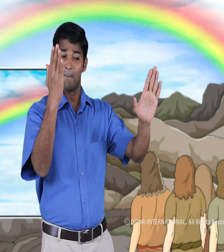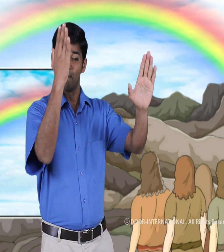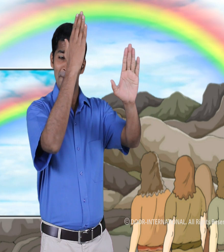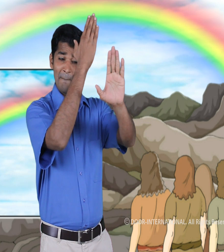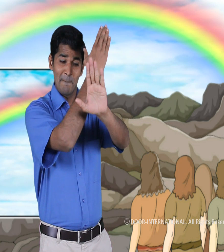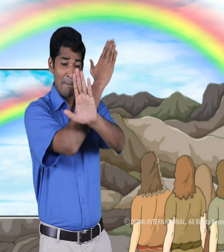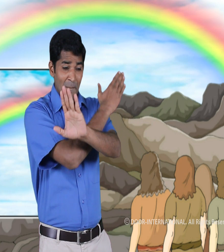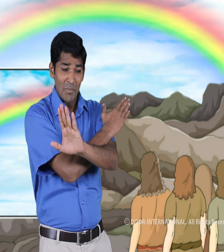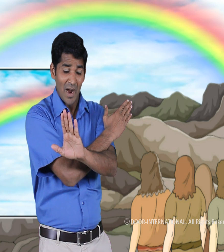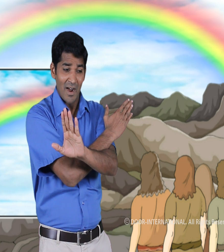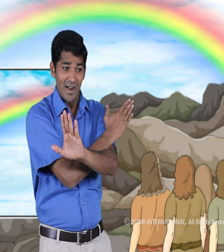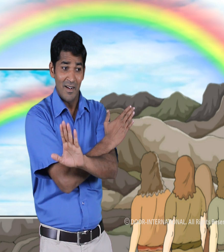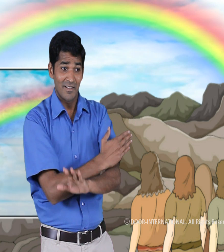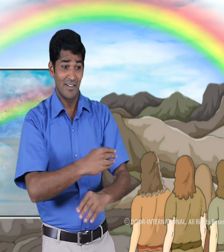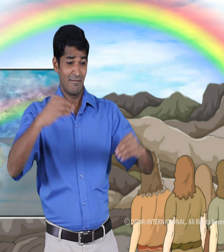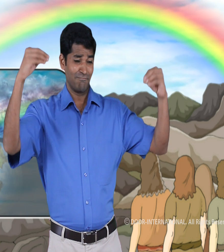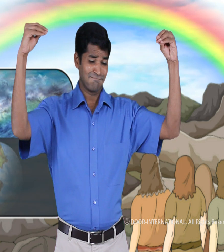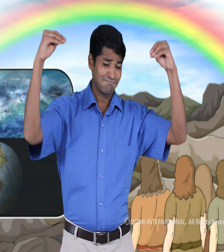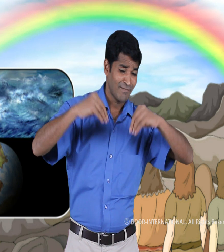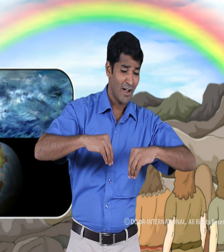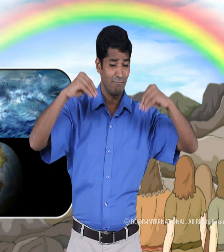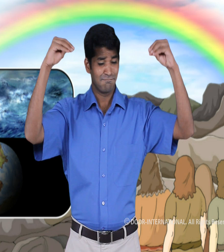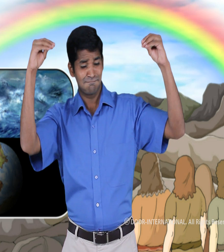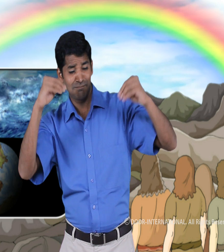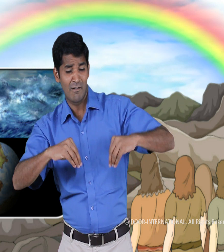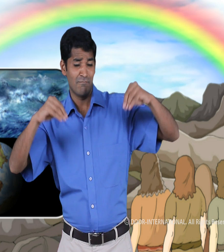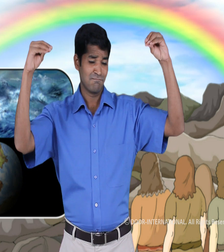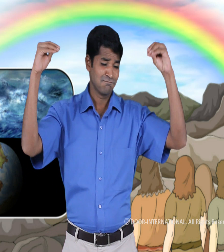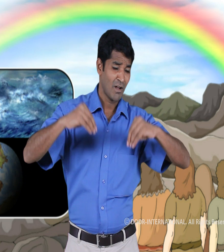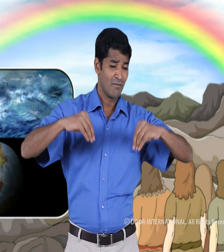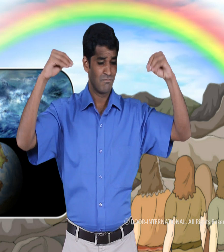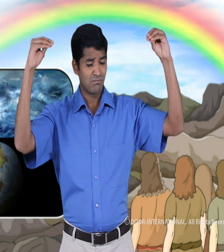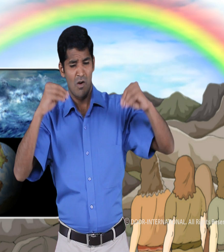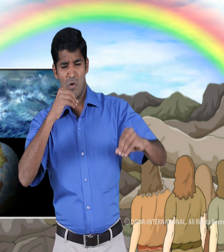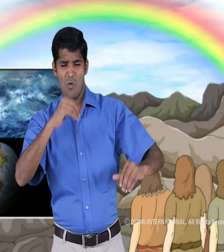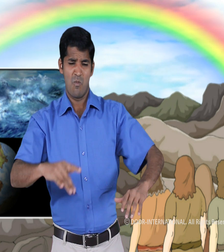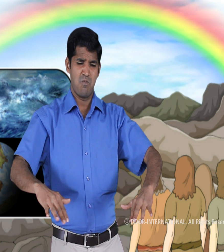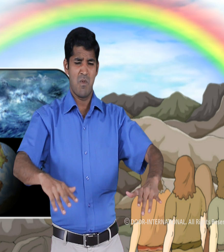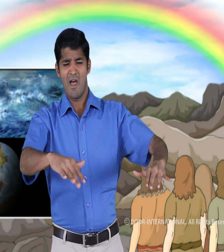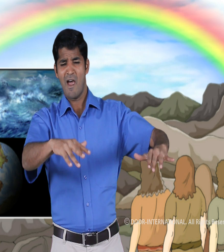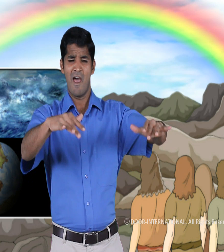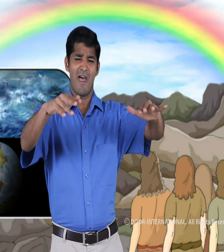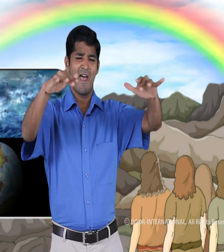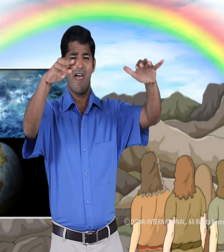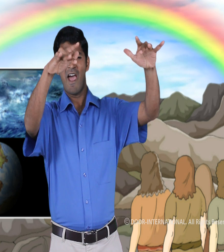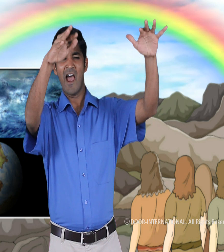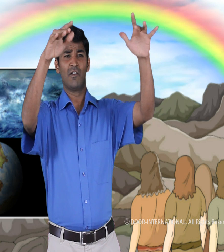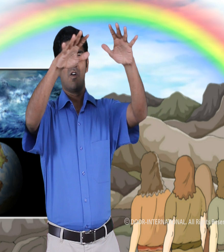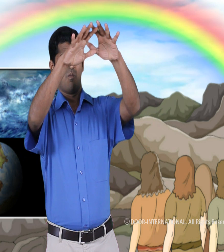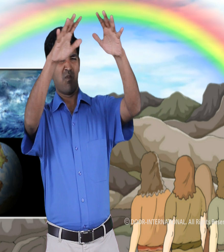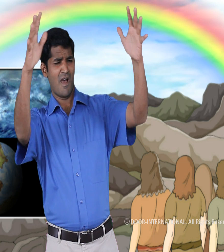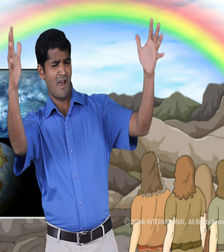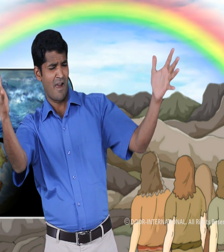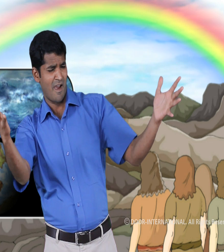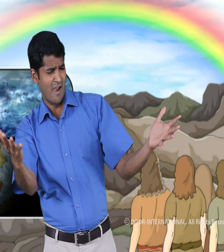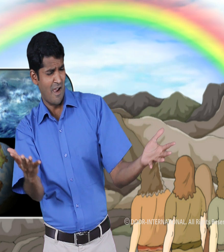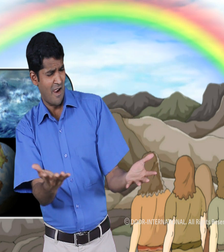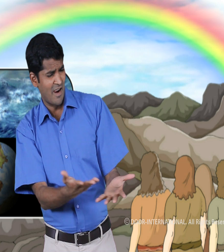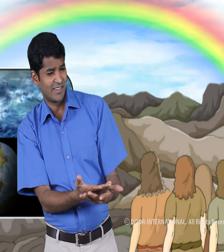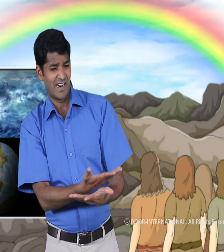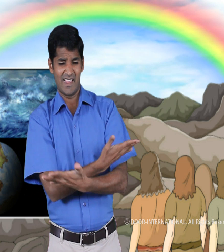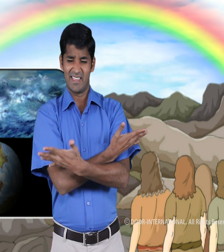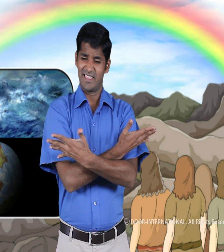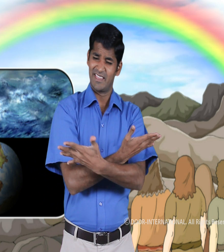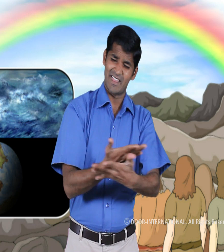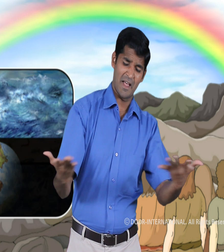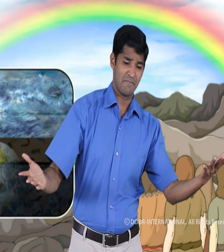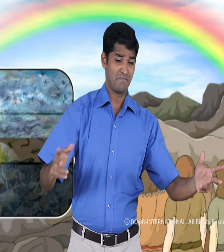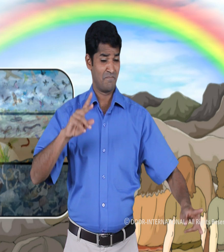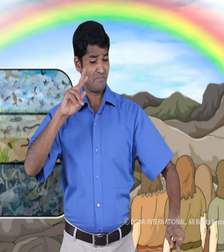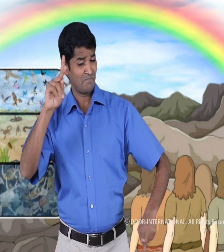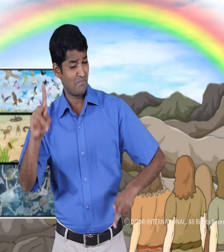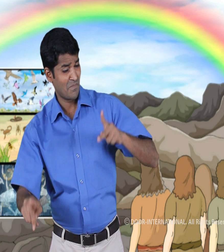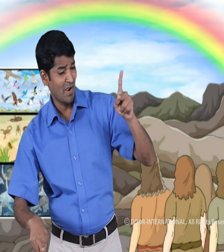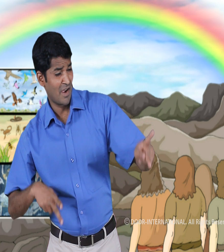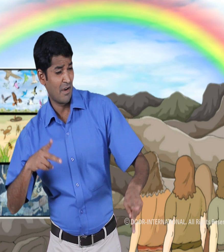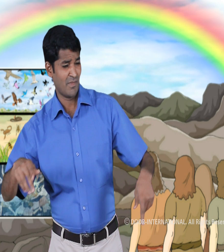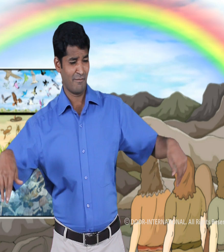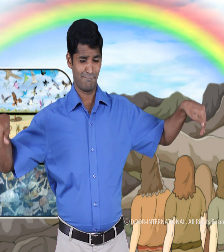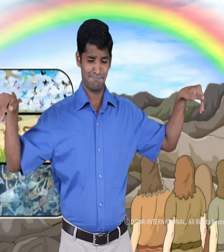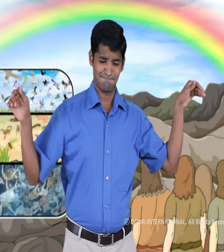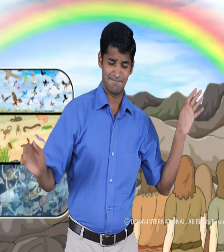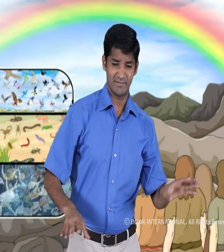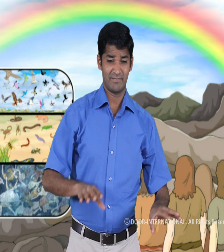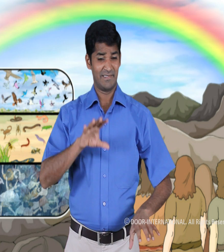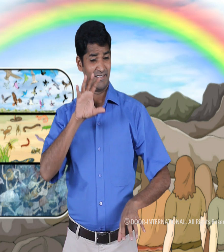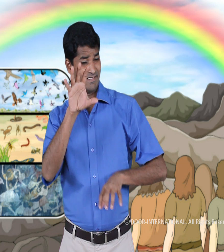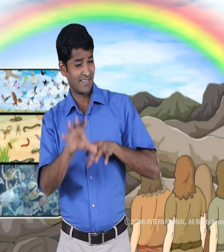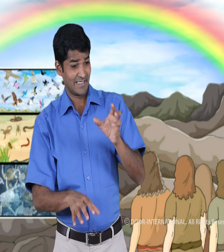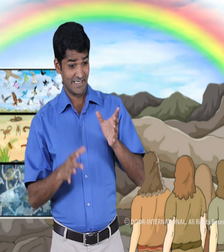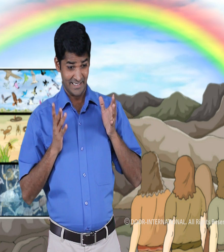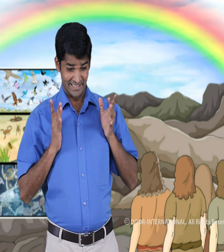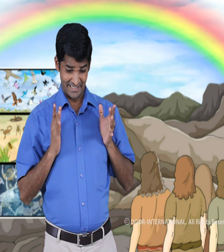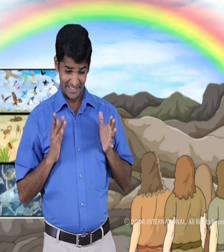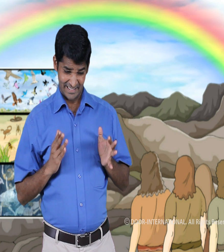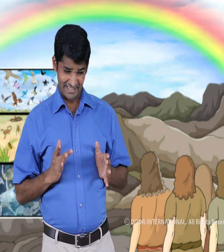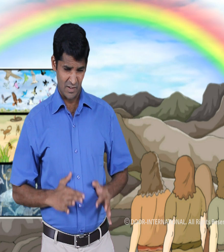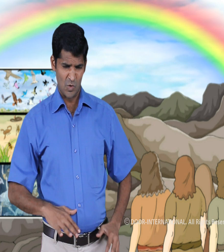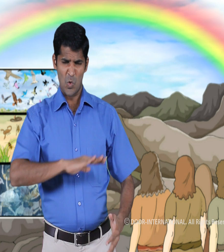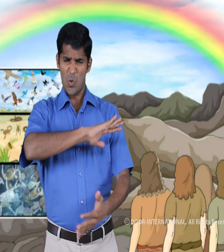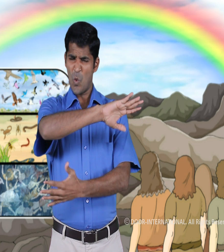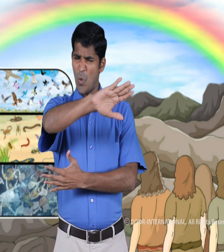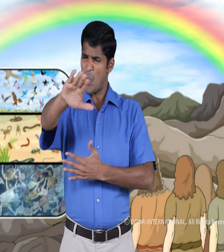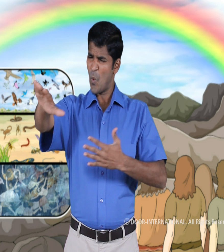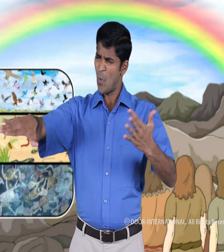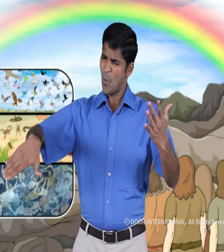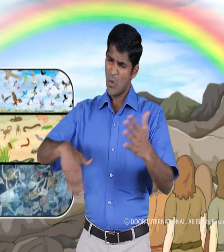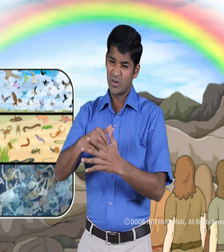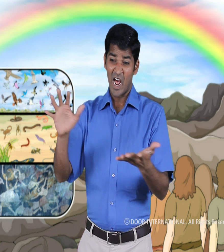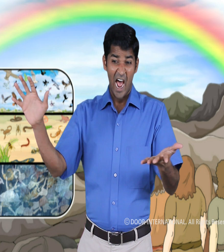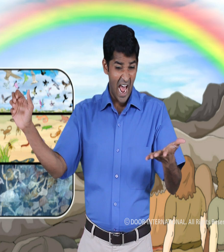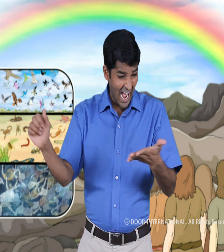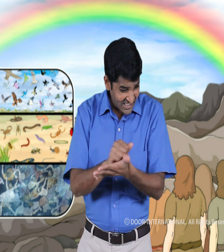Never again will the waters become a flood to destroy all life.